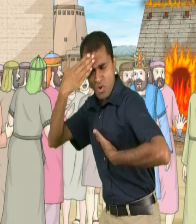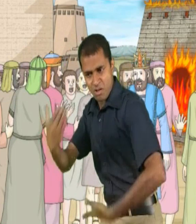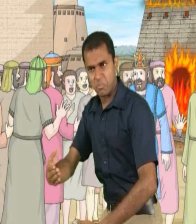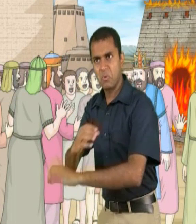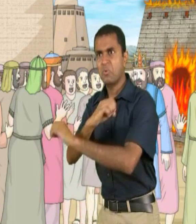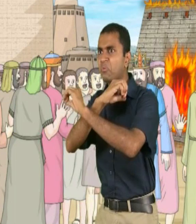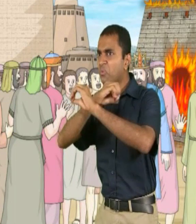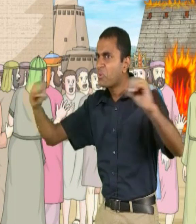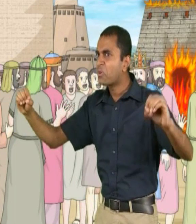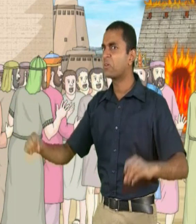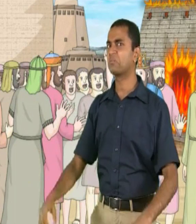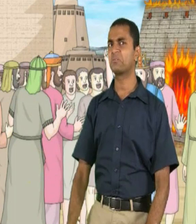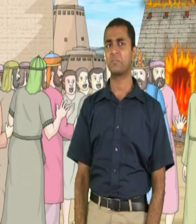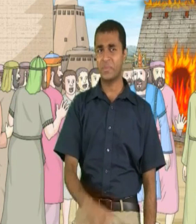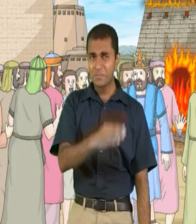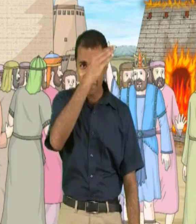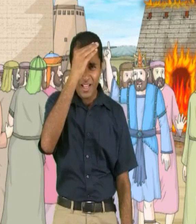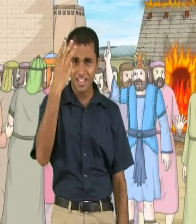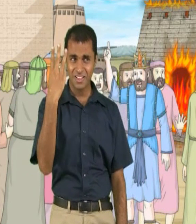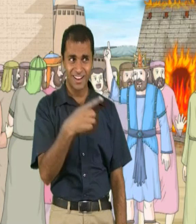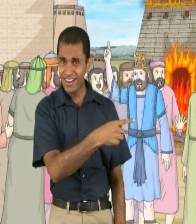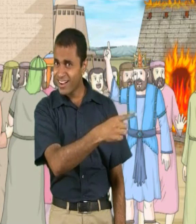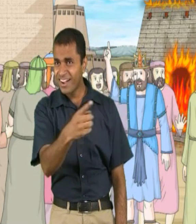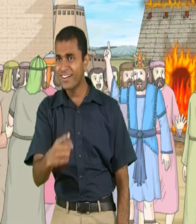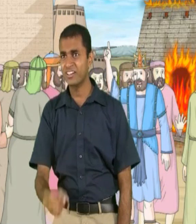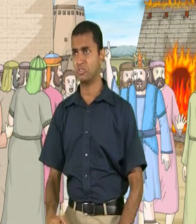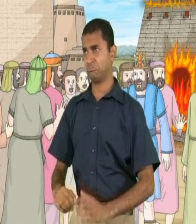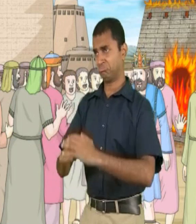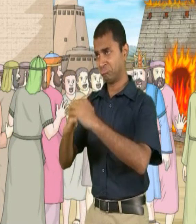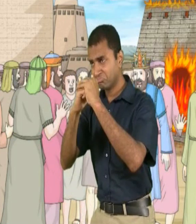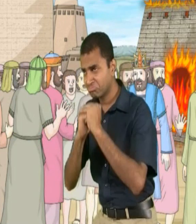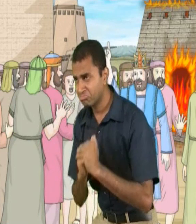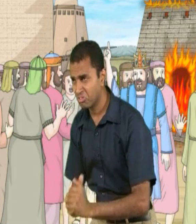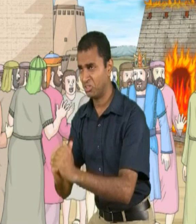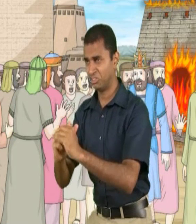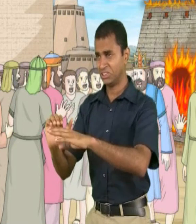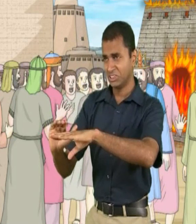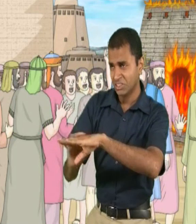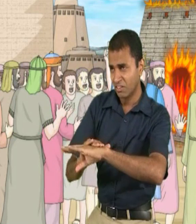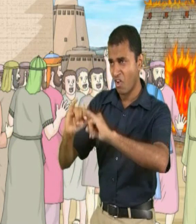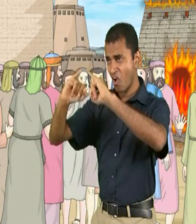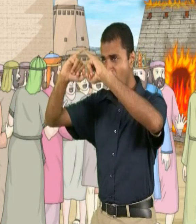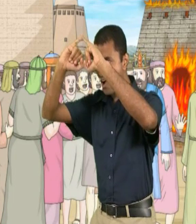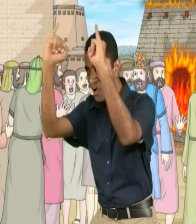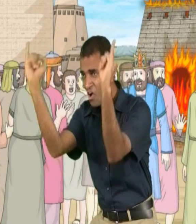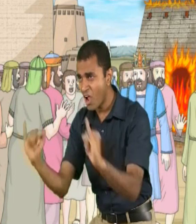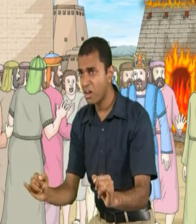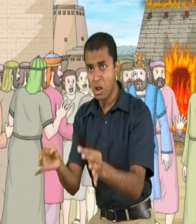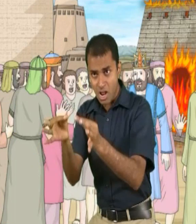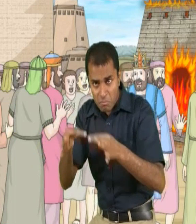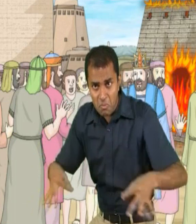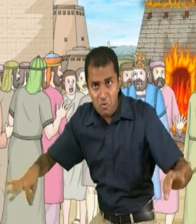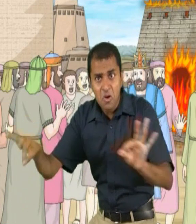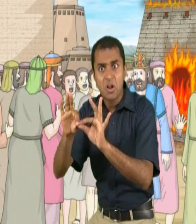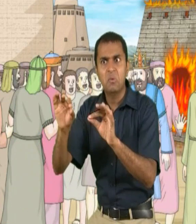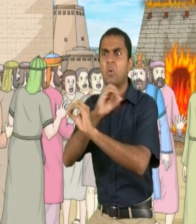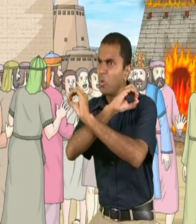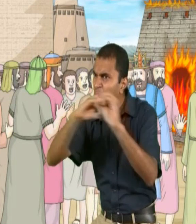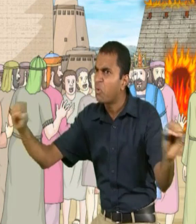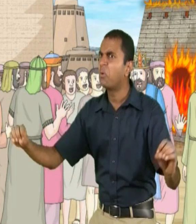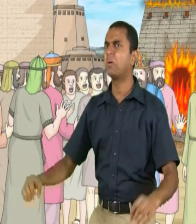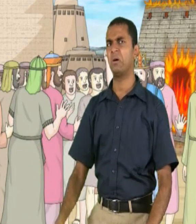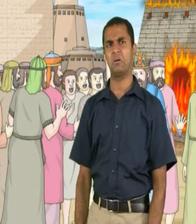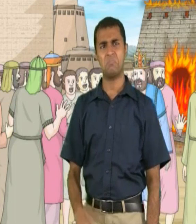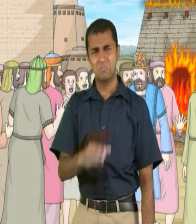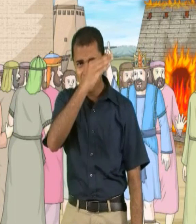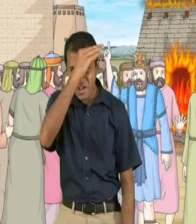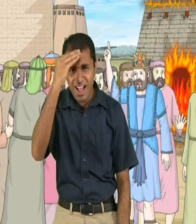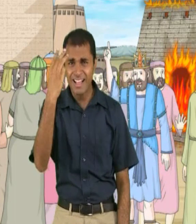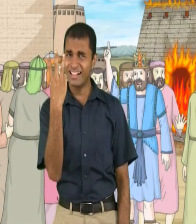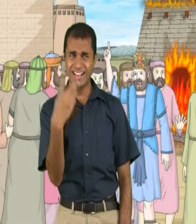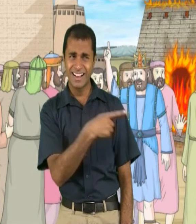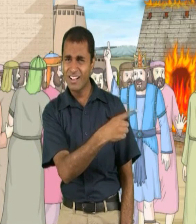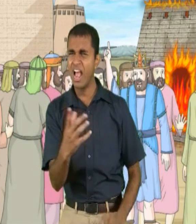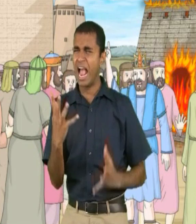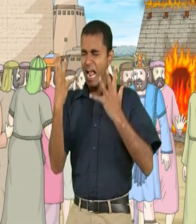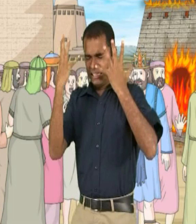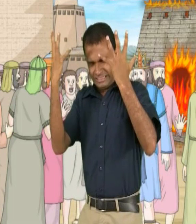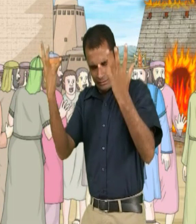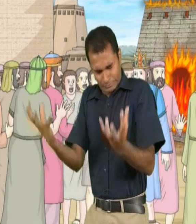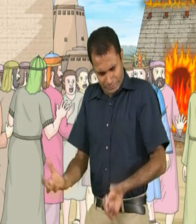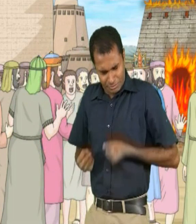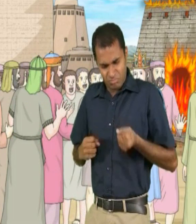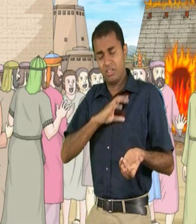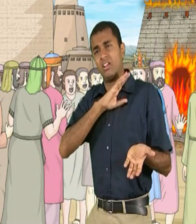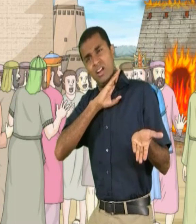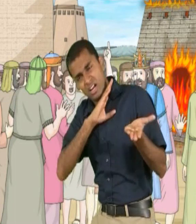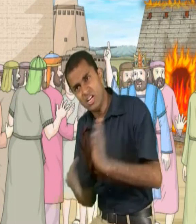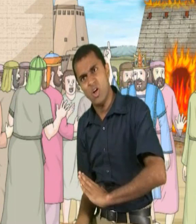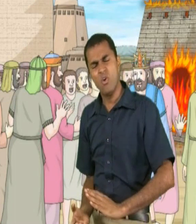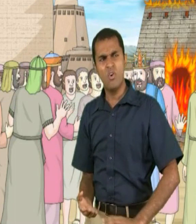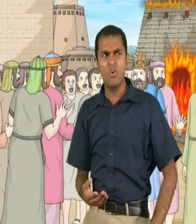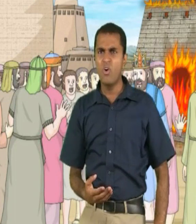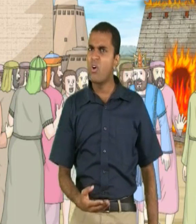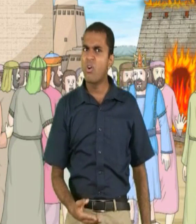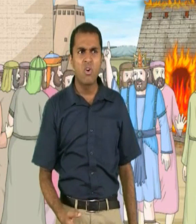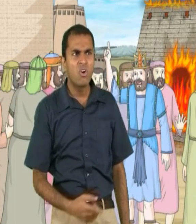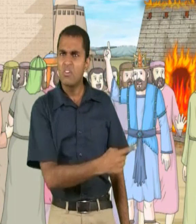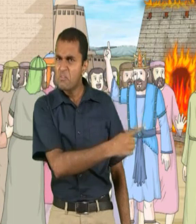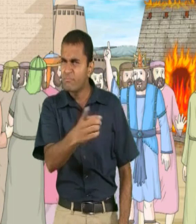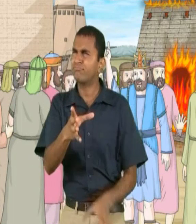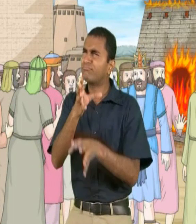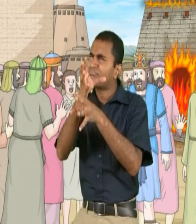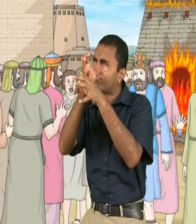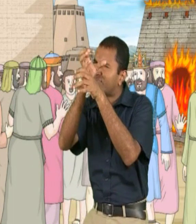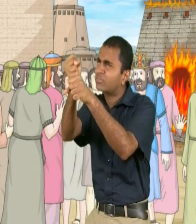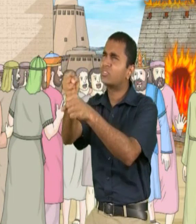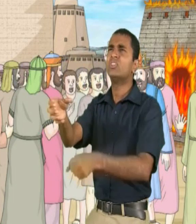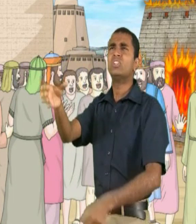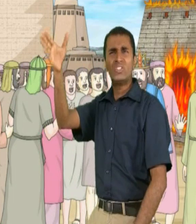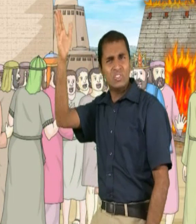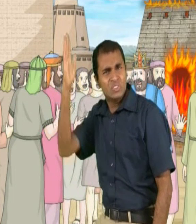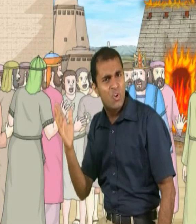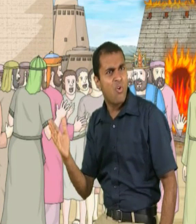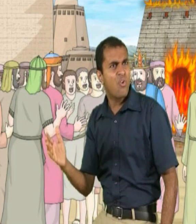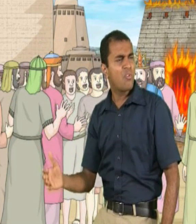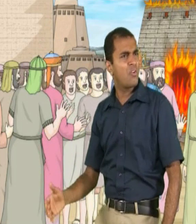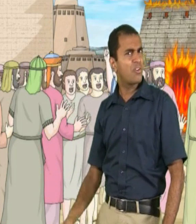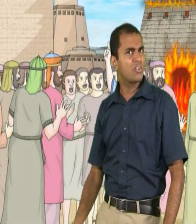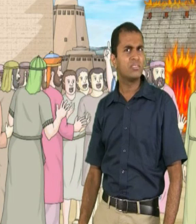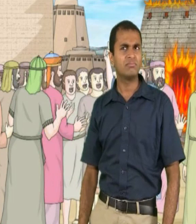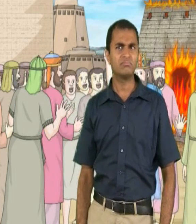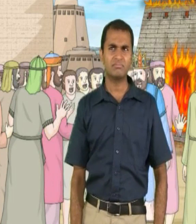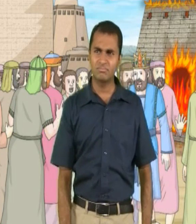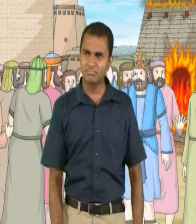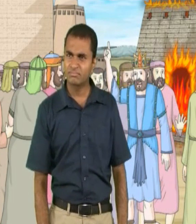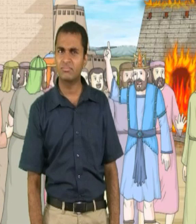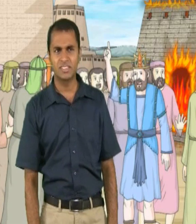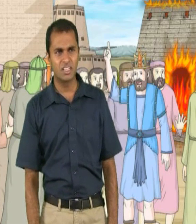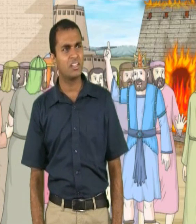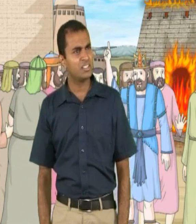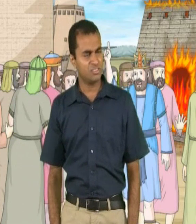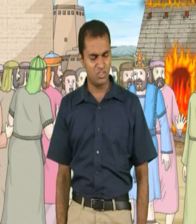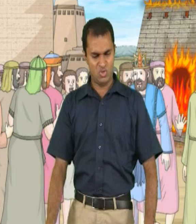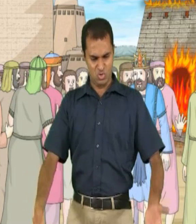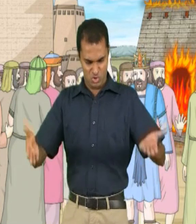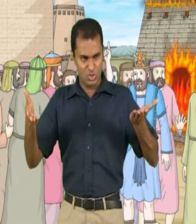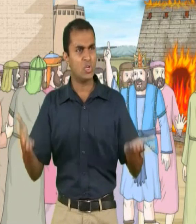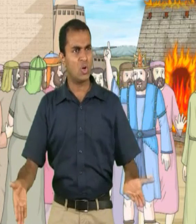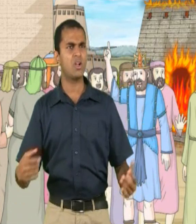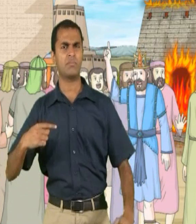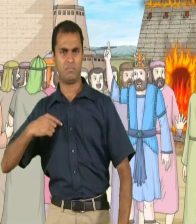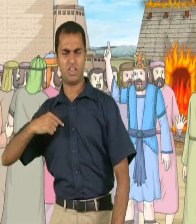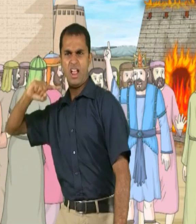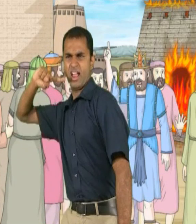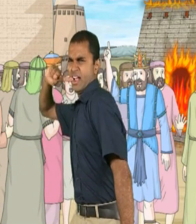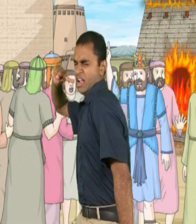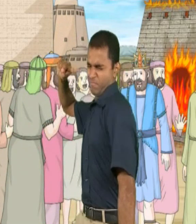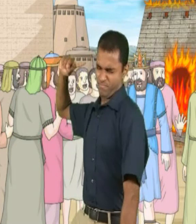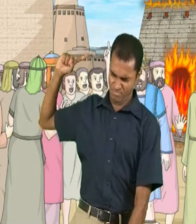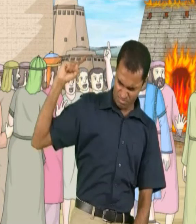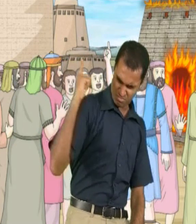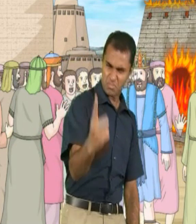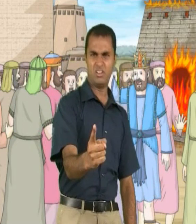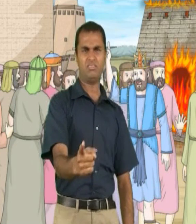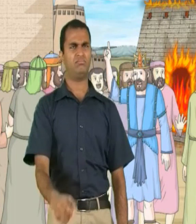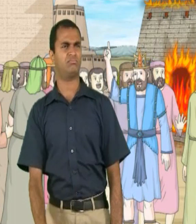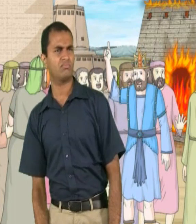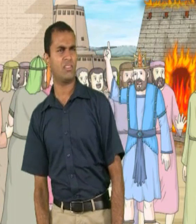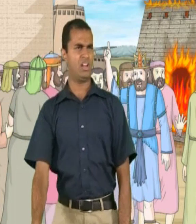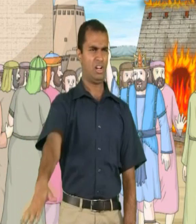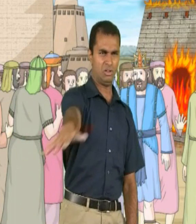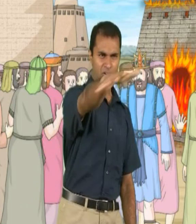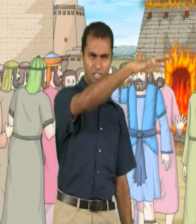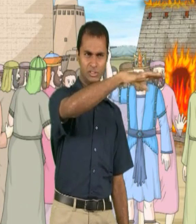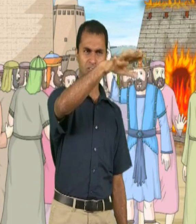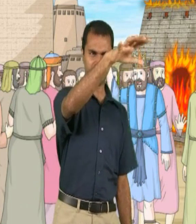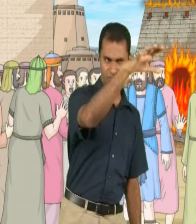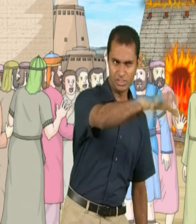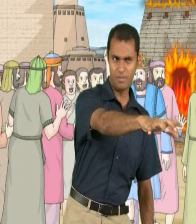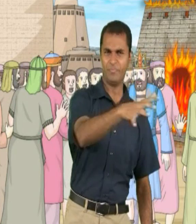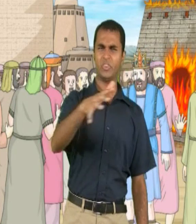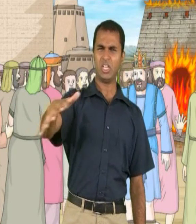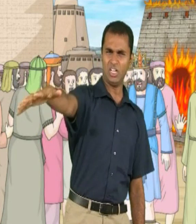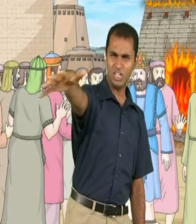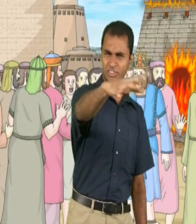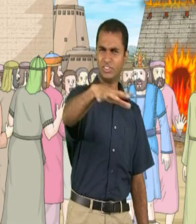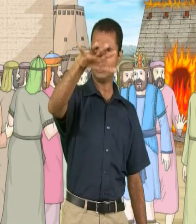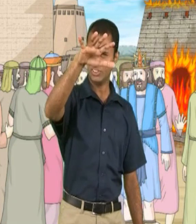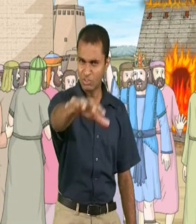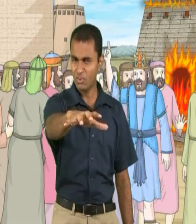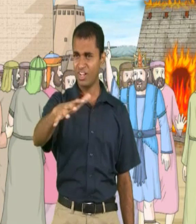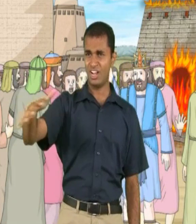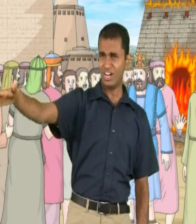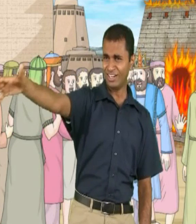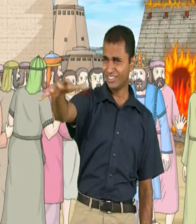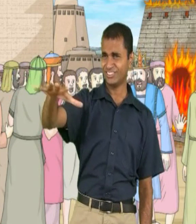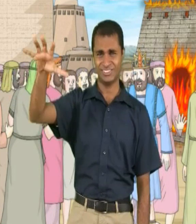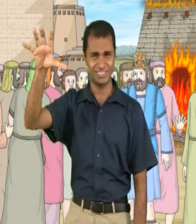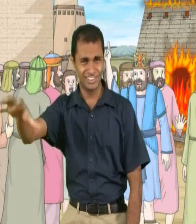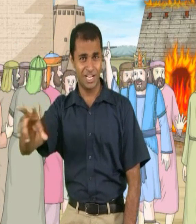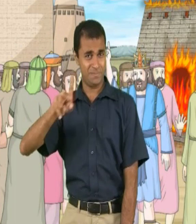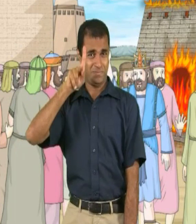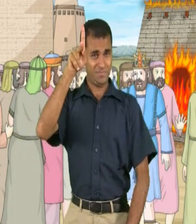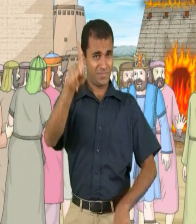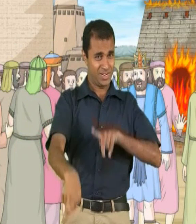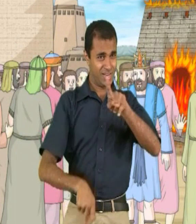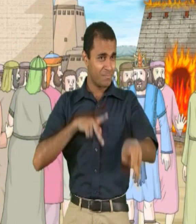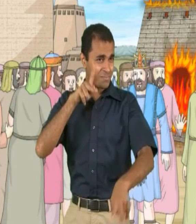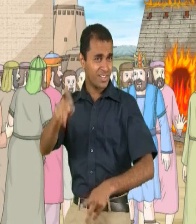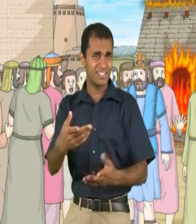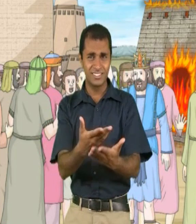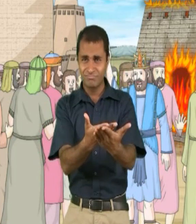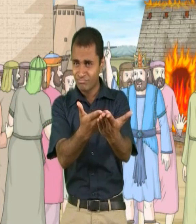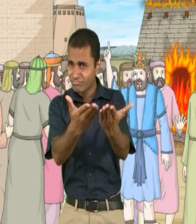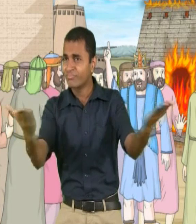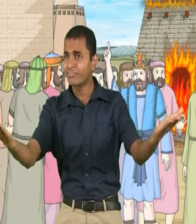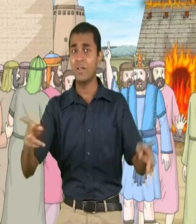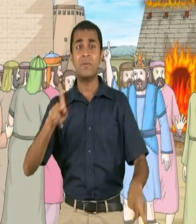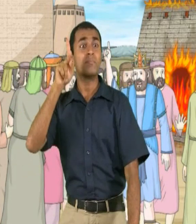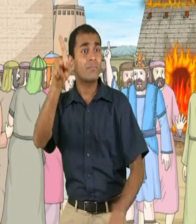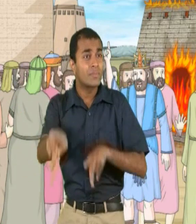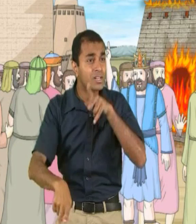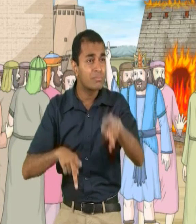They violated the king’s command and risked their lives rather than serve or worship any god except their own God.